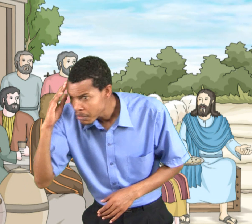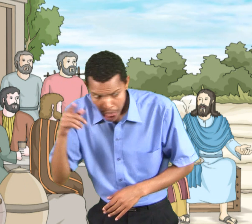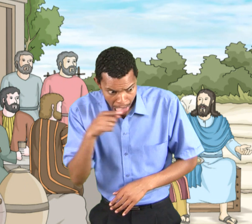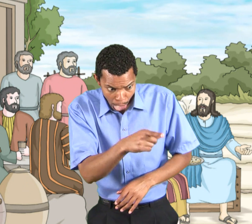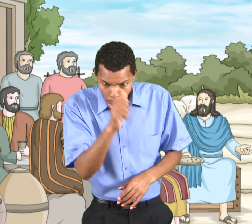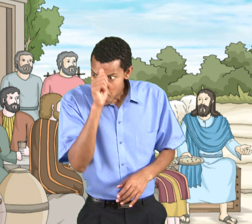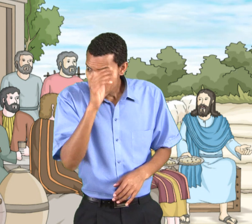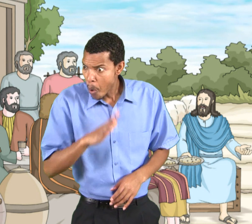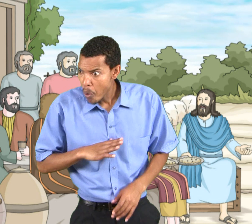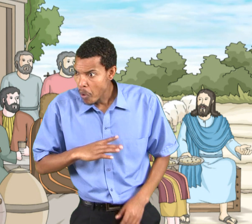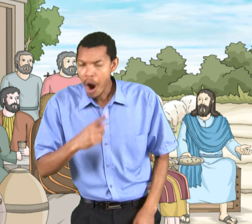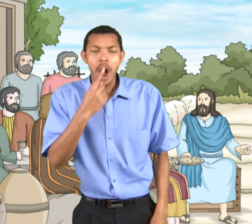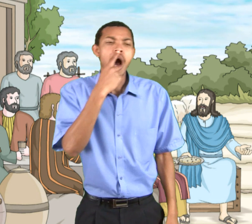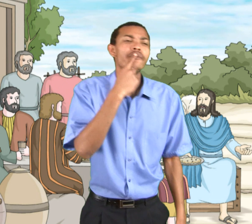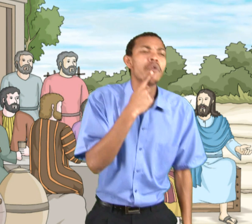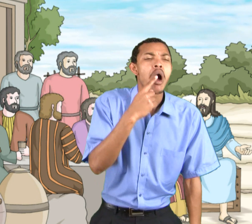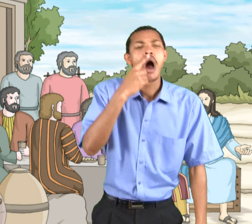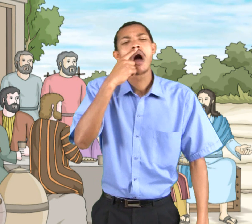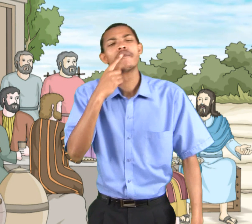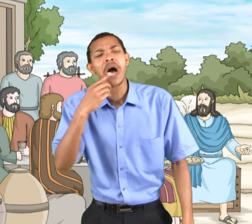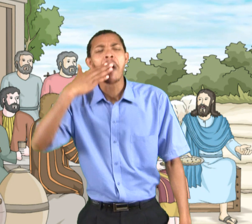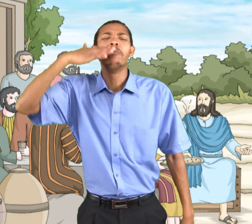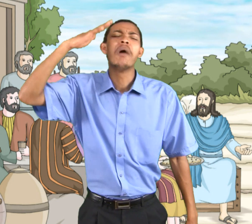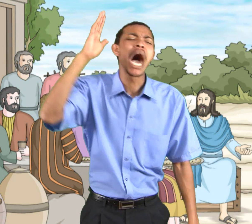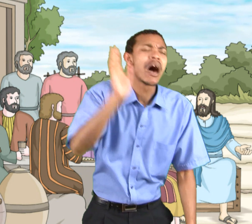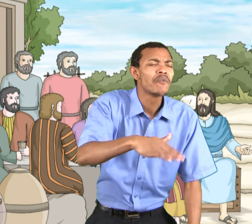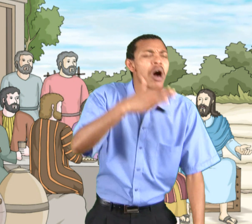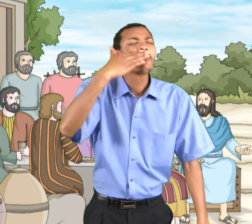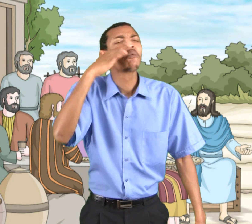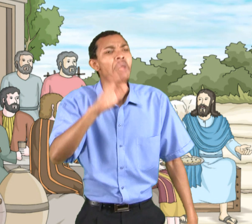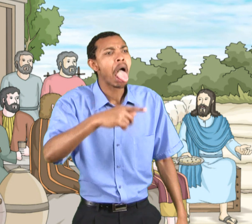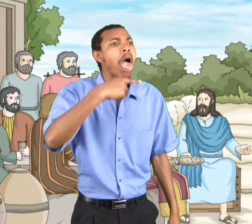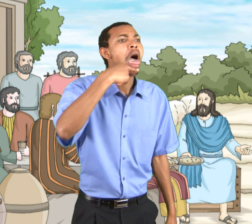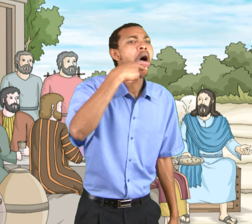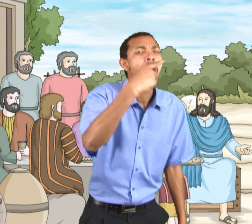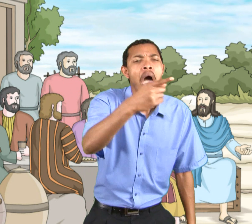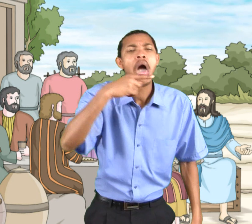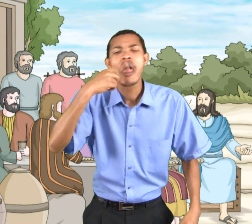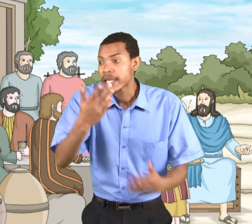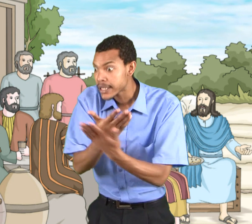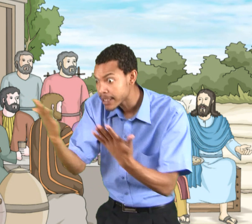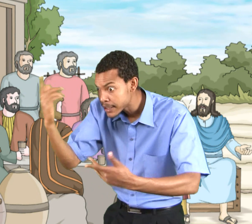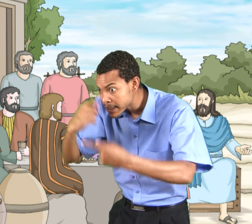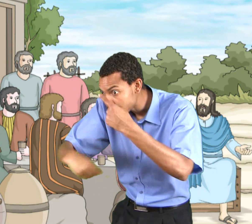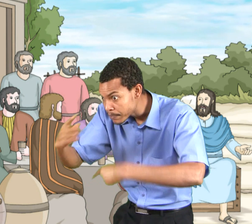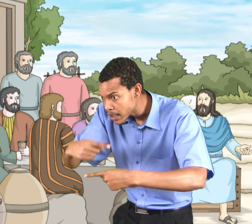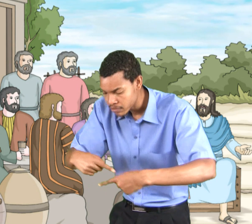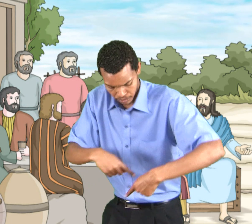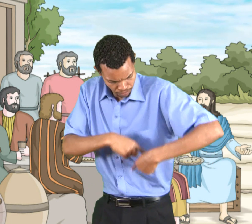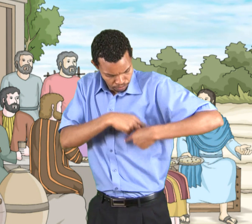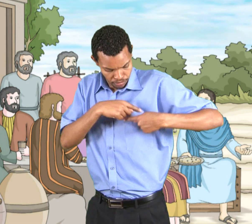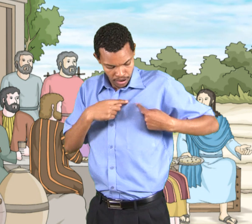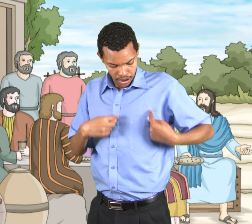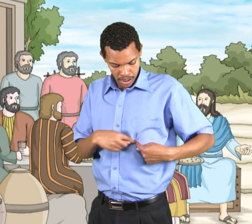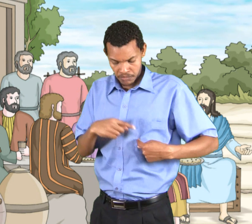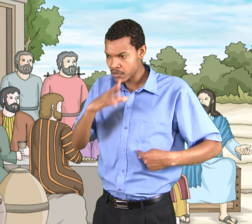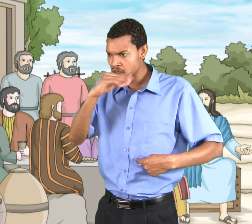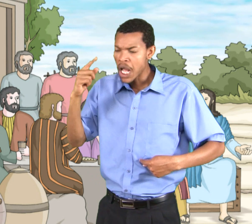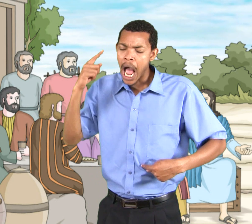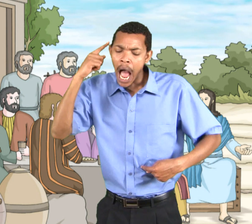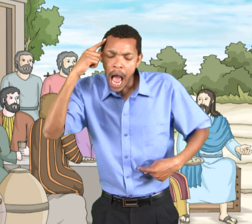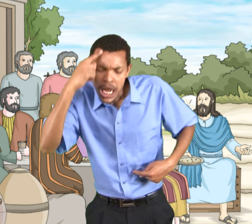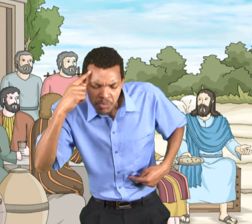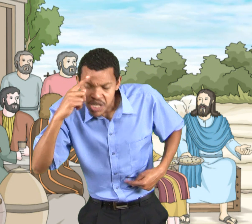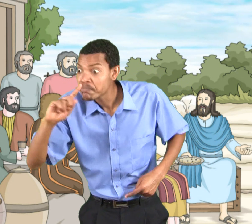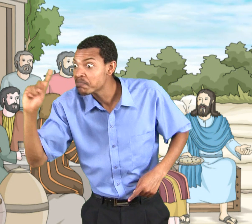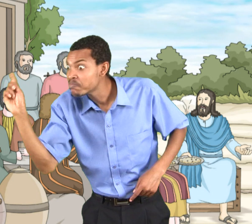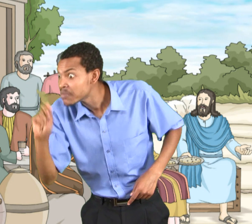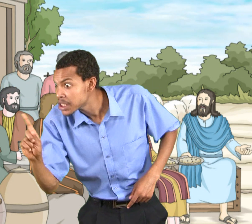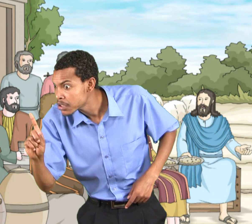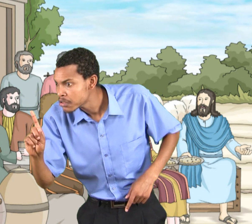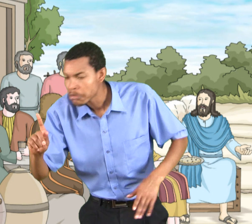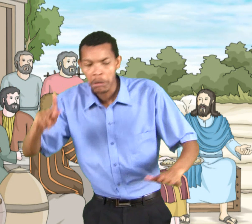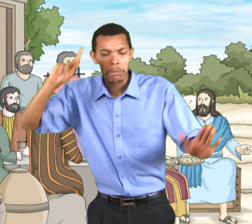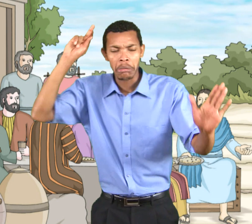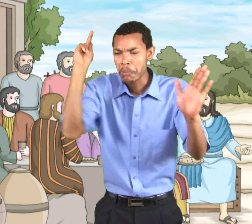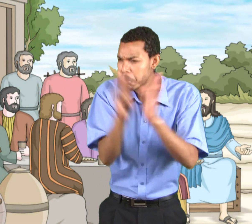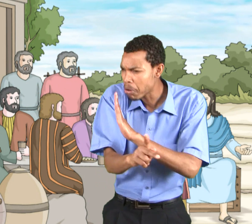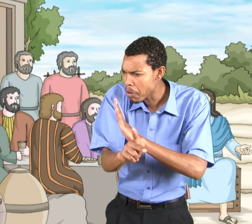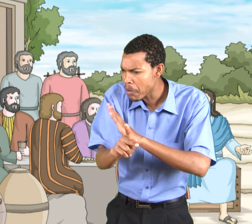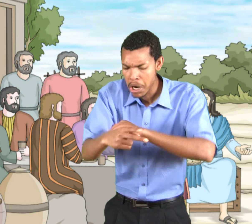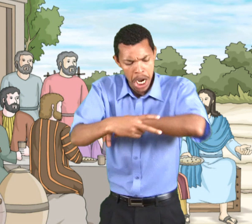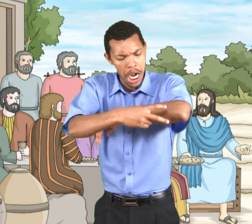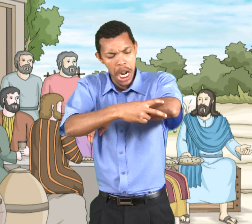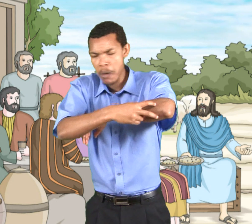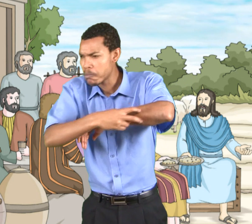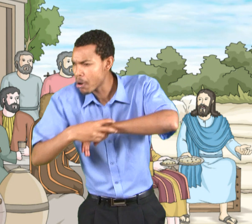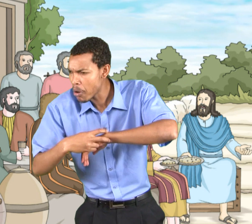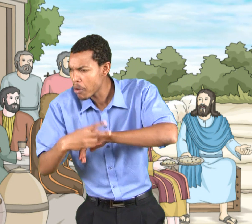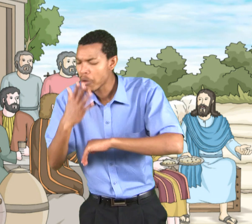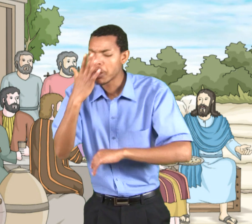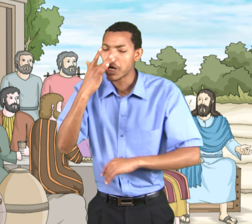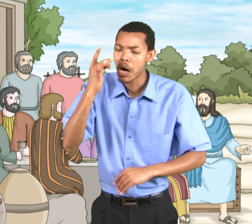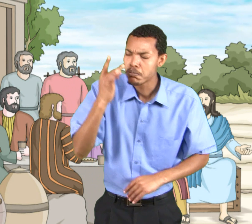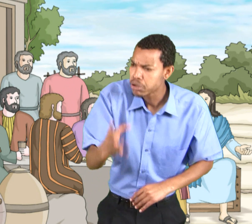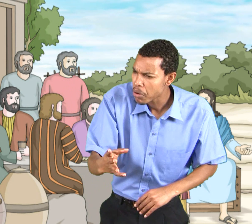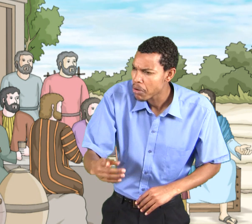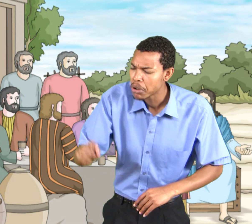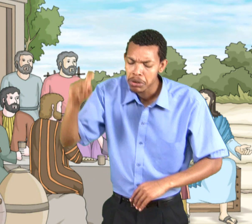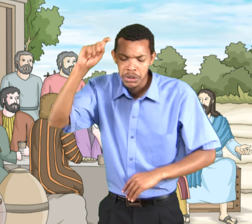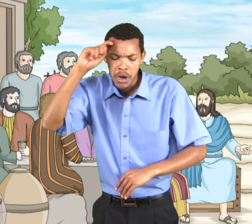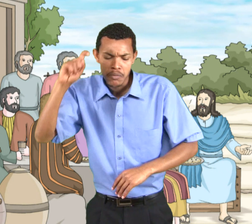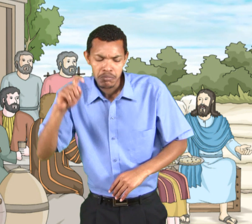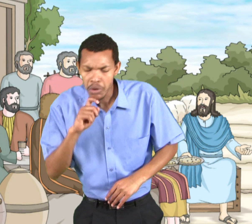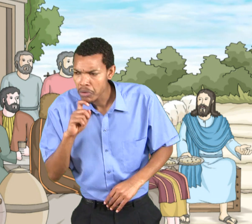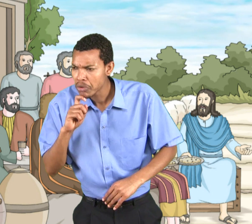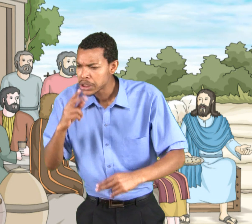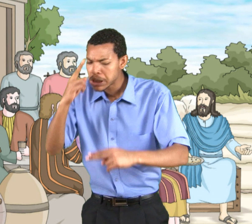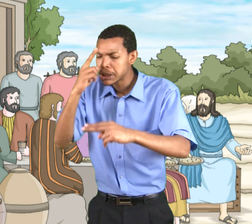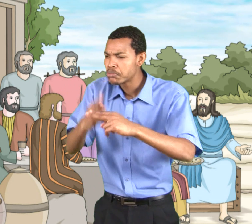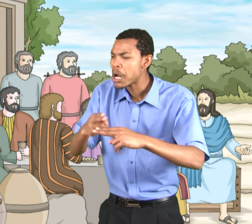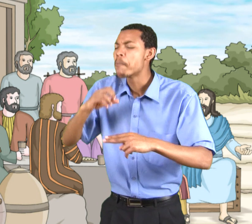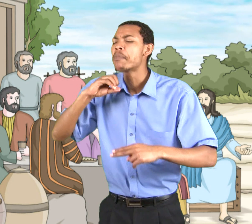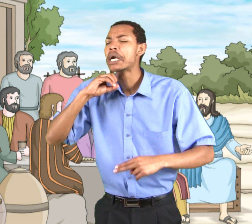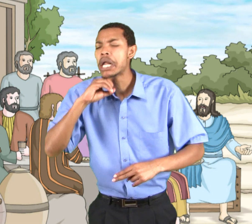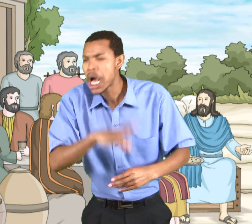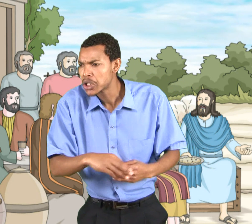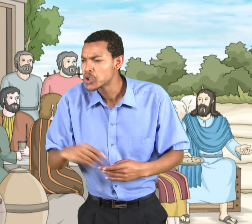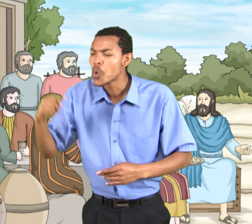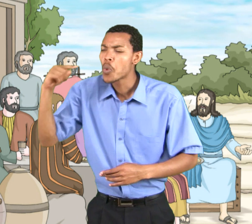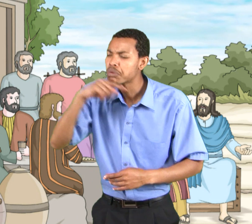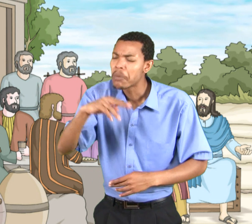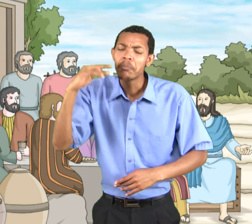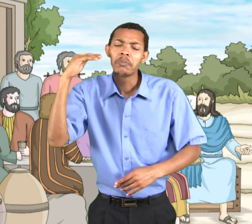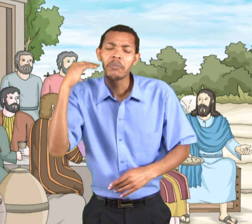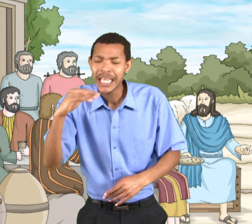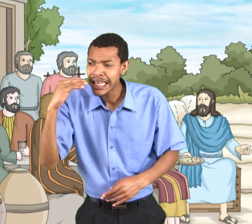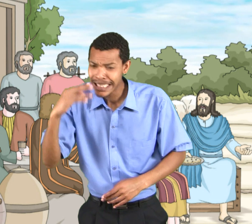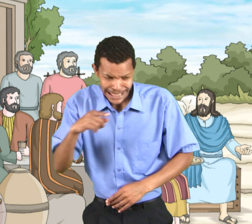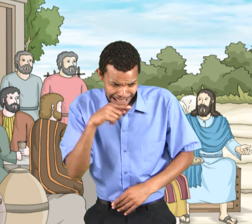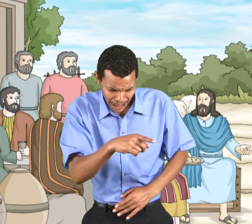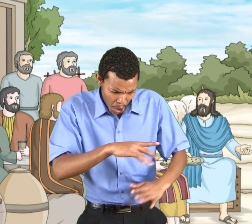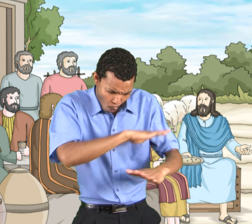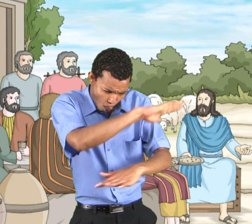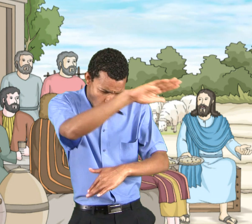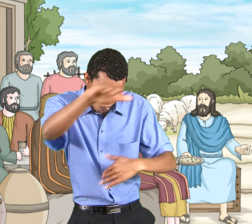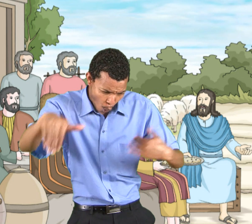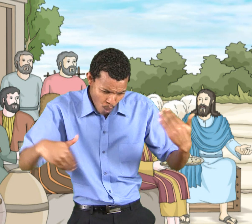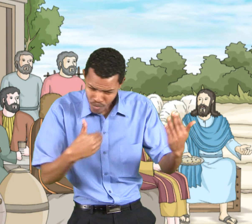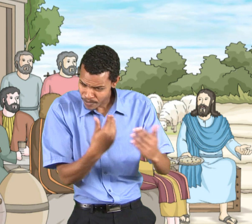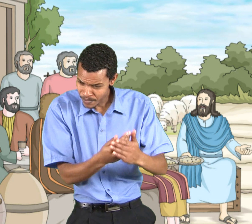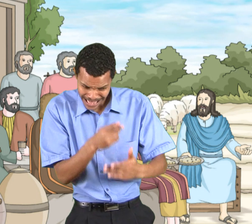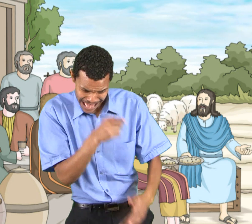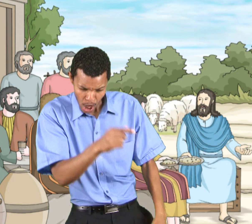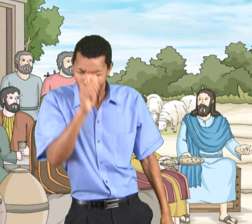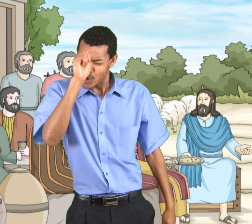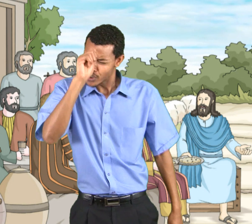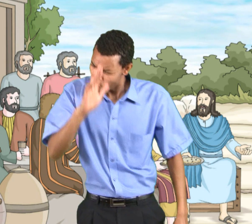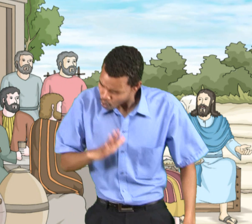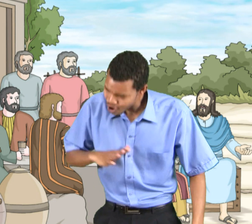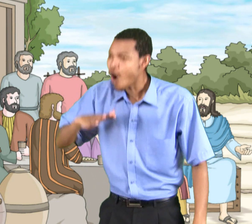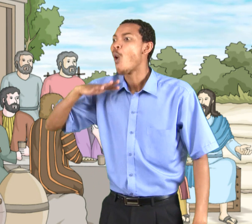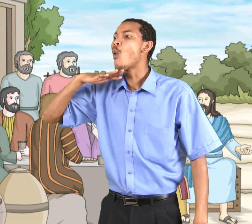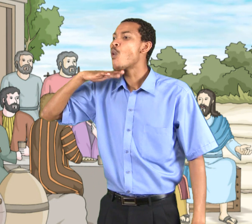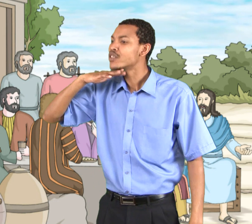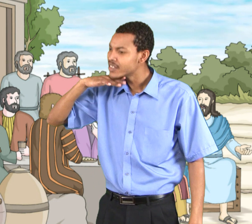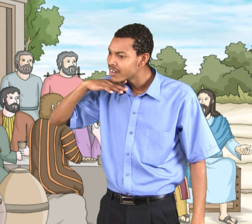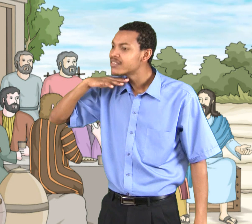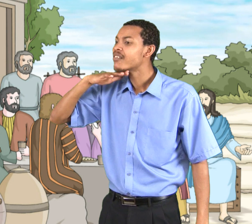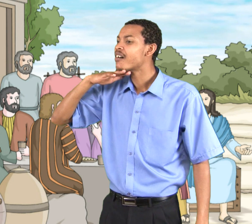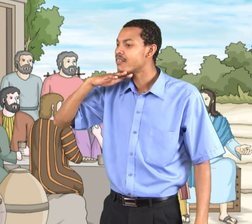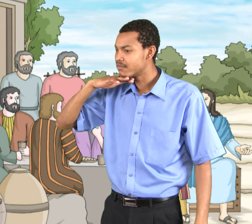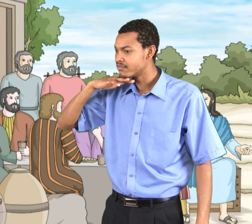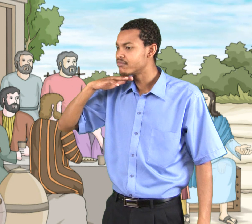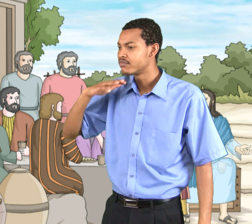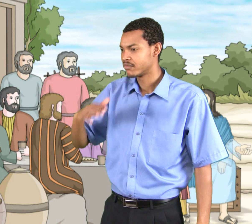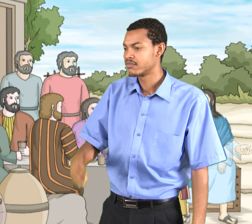For out of the heart come evil thoughts, murder, adultery, sexual immorality, theft, false testimony, and slander.